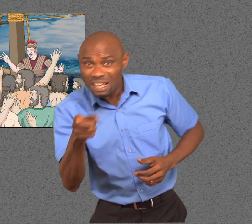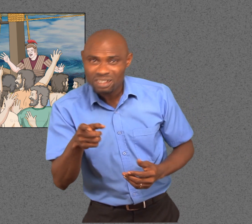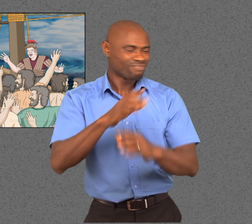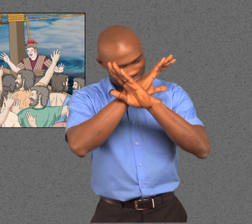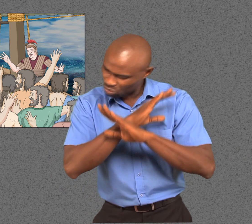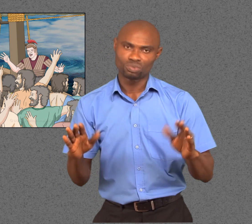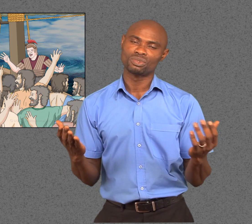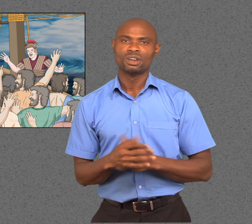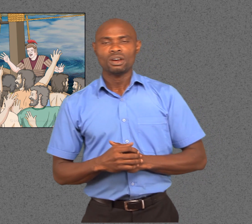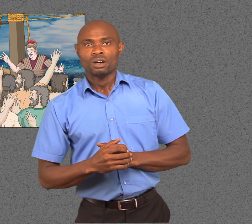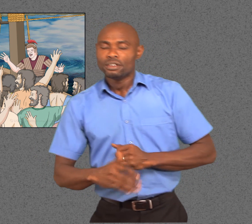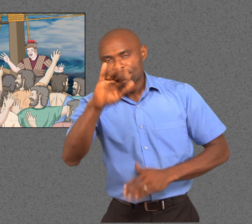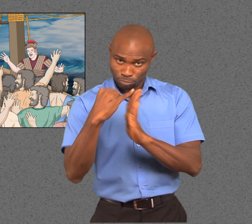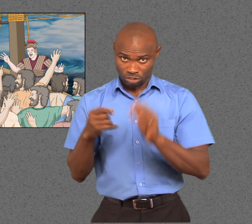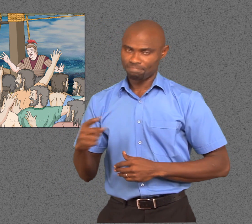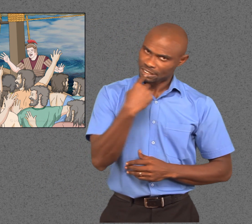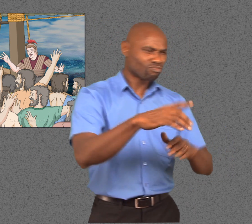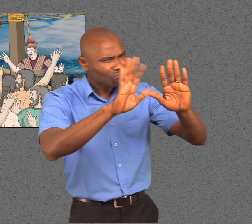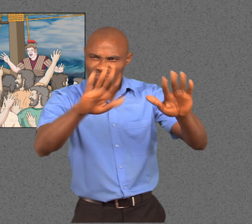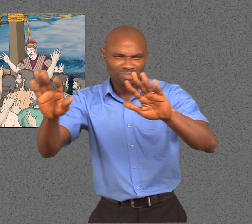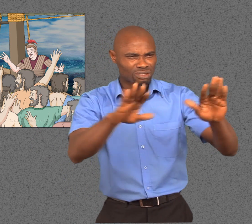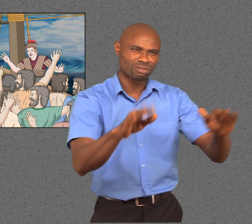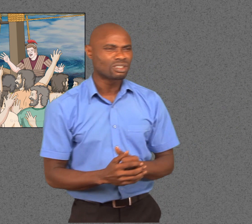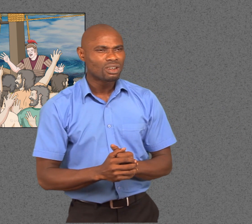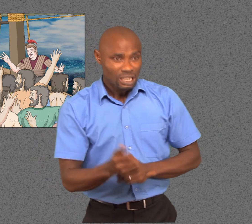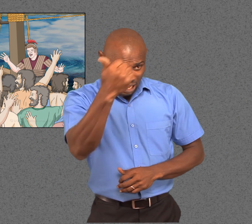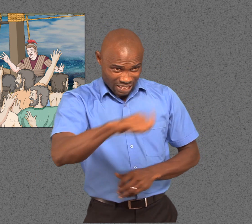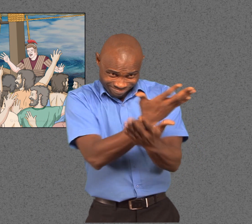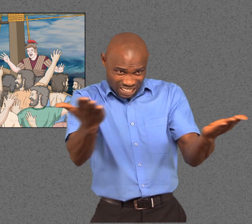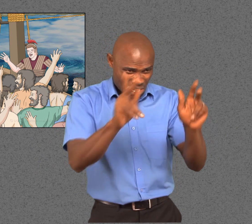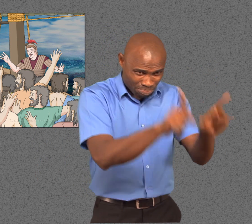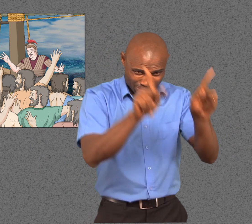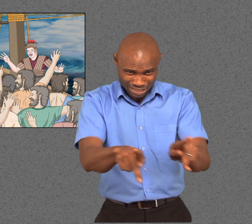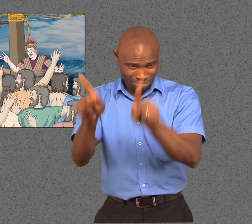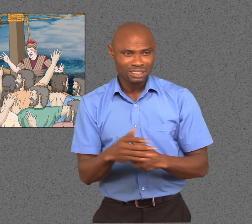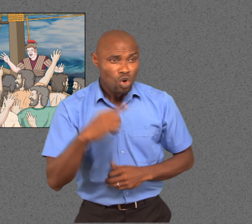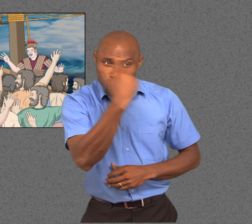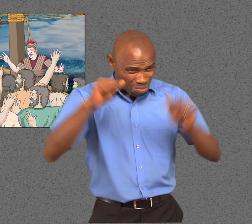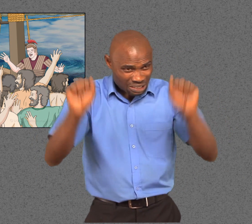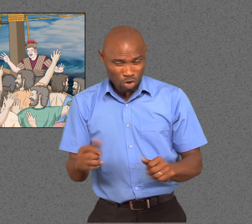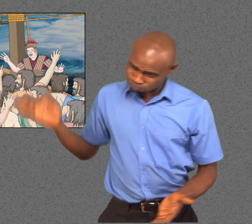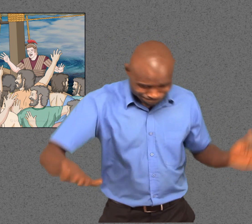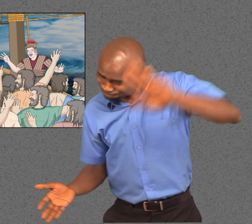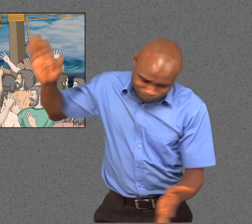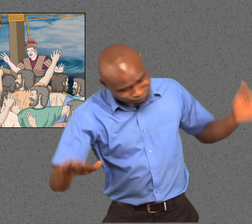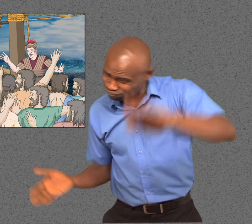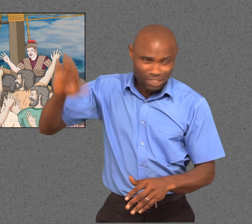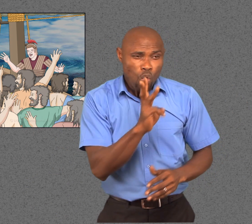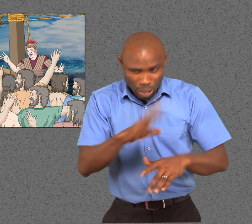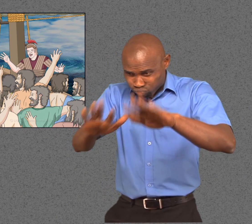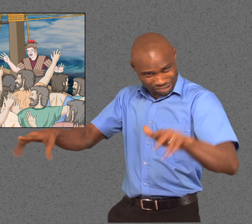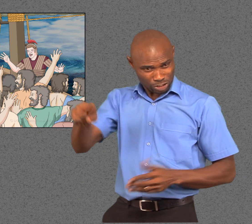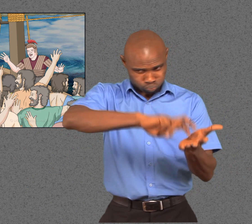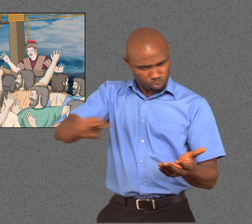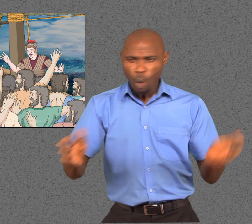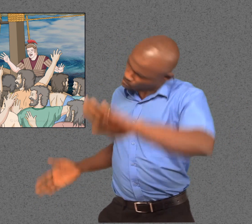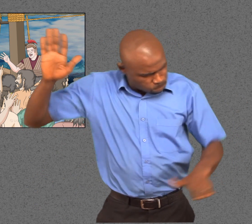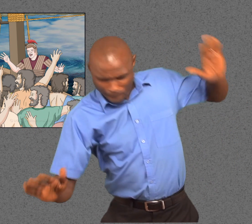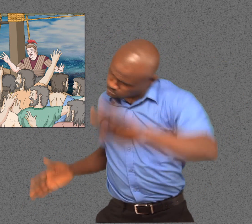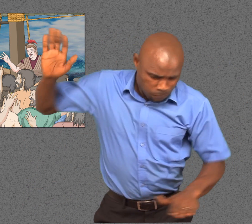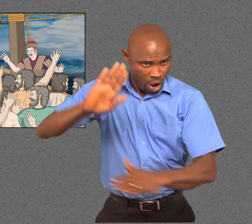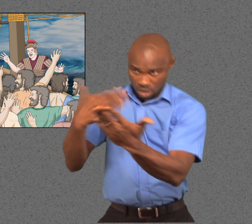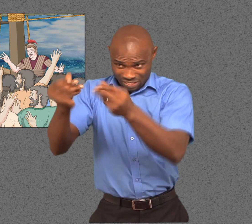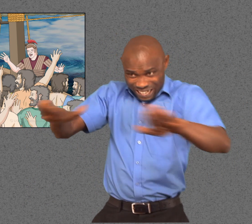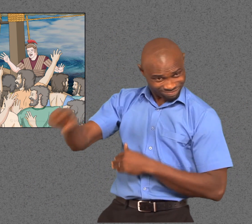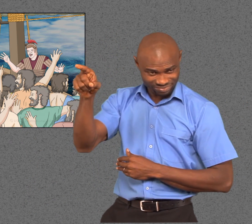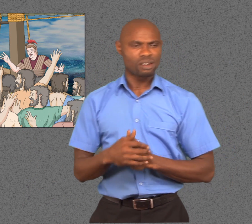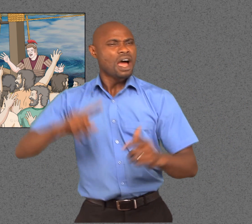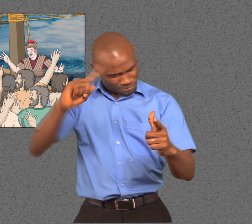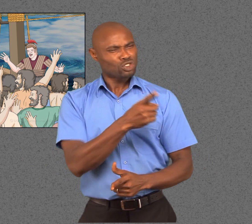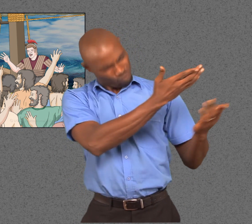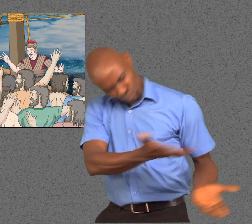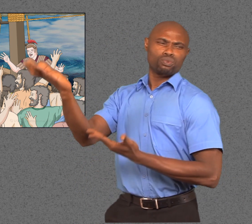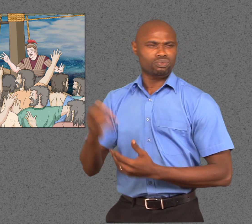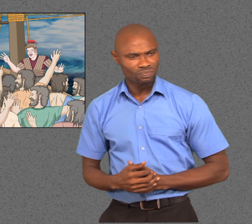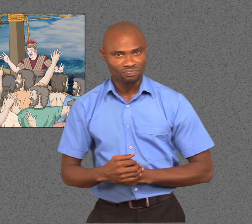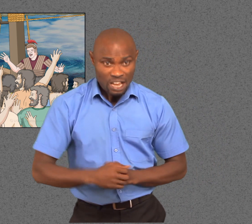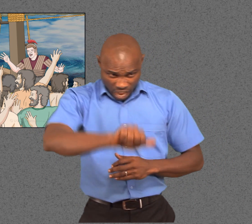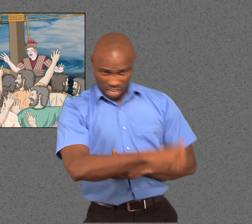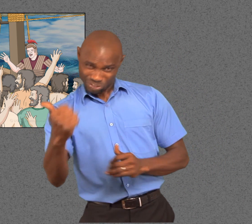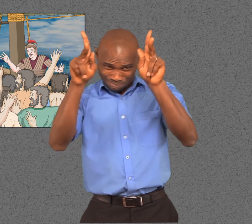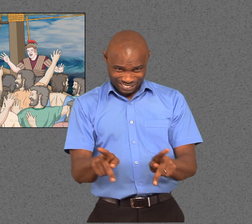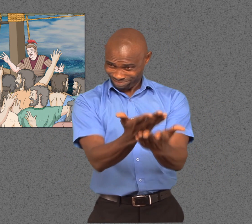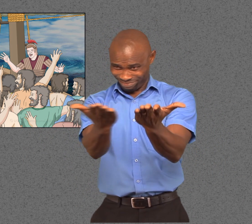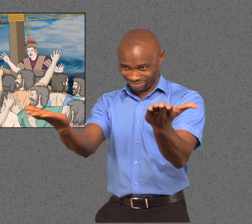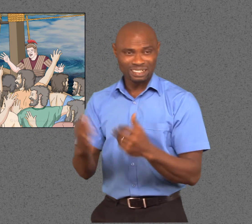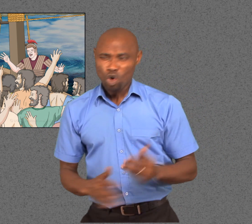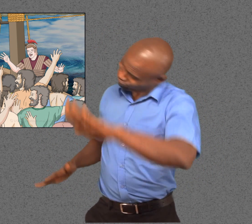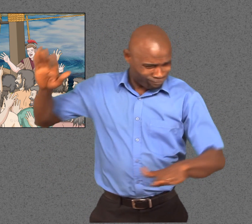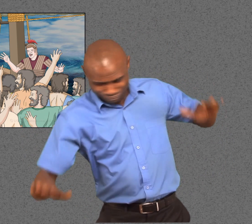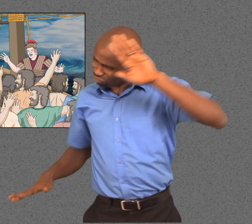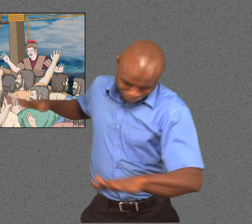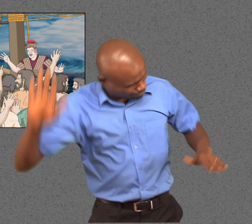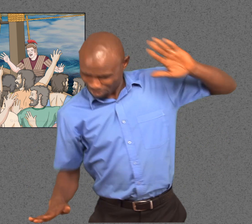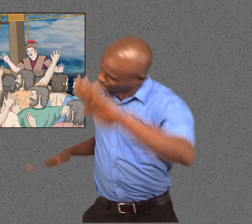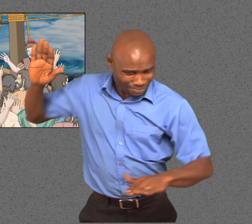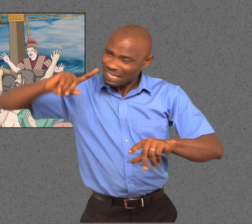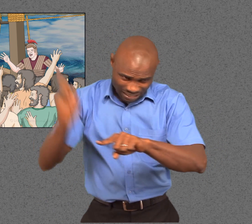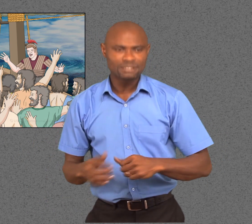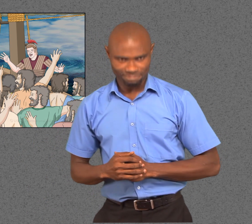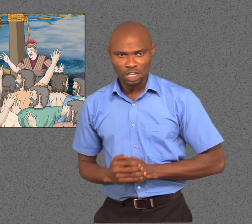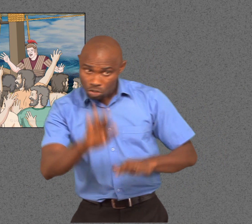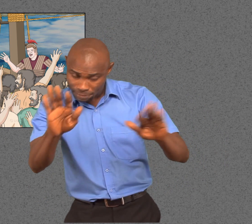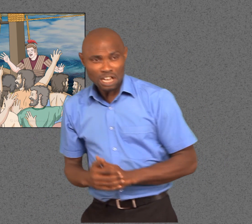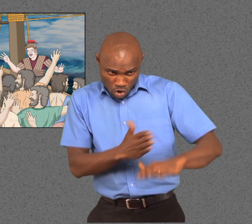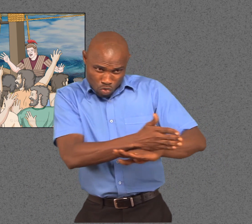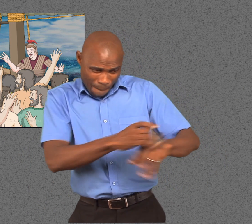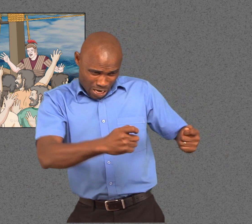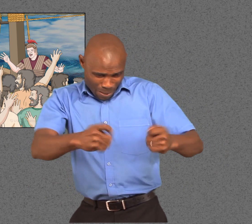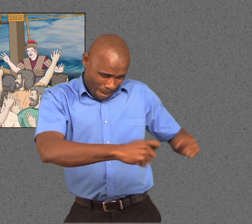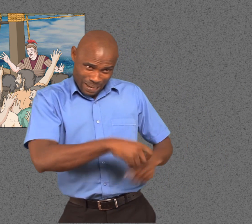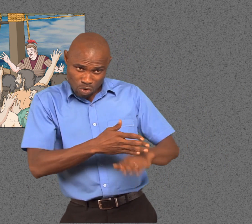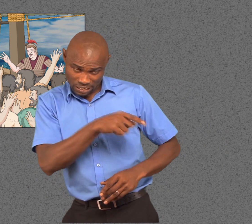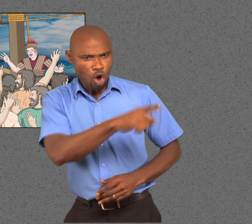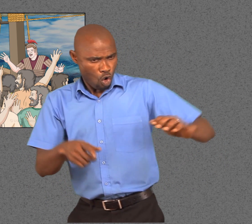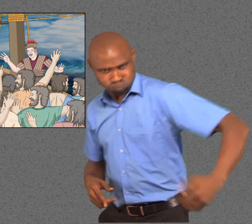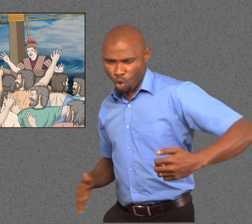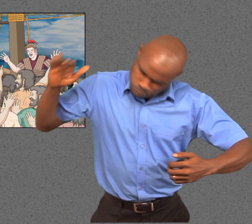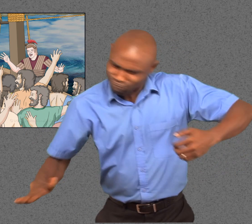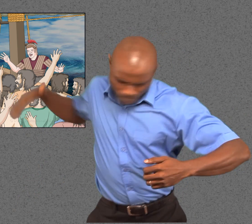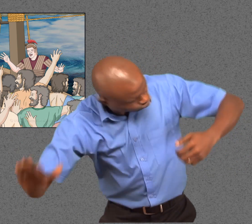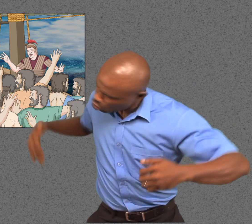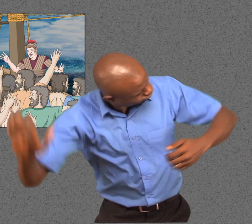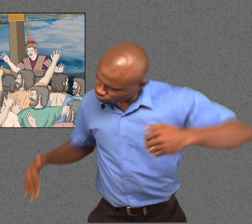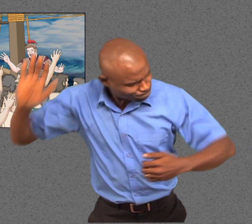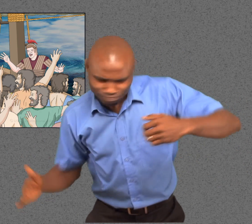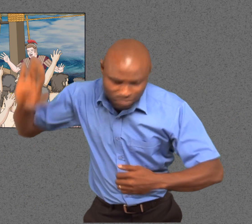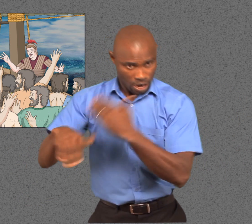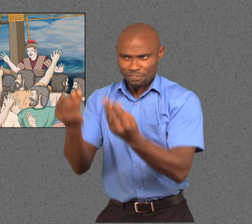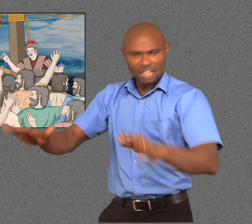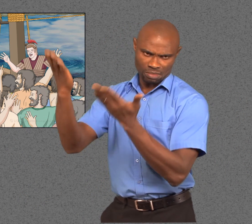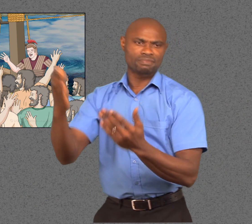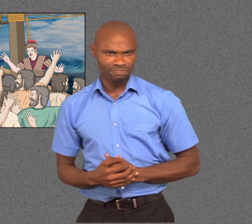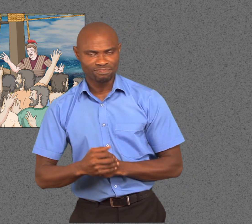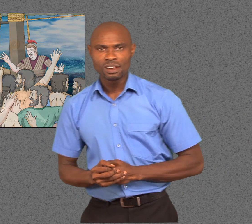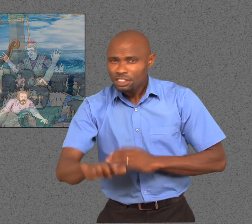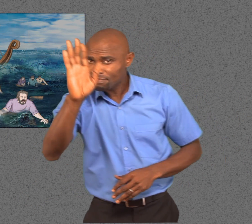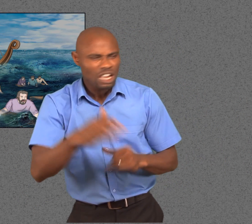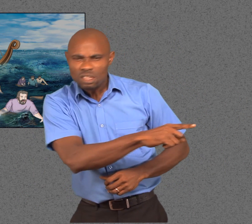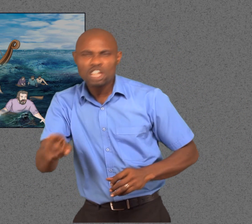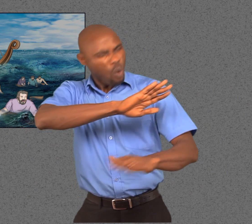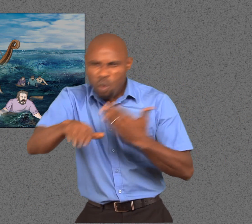But the centurion, wanting to spare Paul’s life, thwarted their plan.